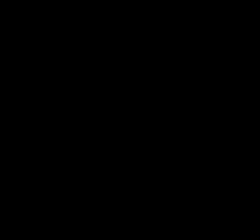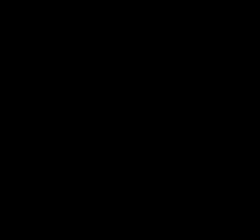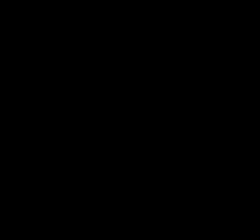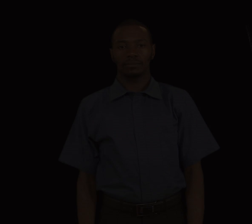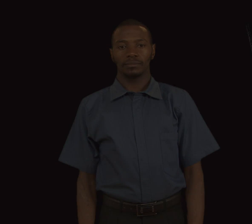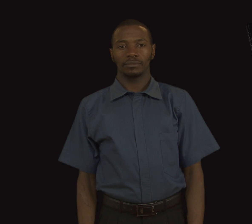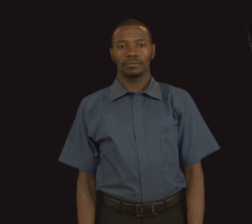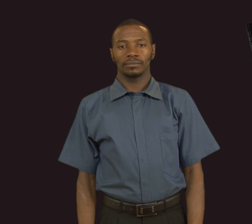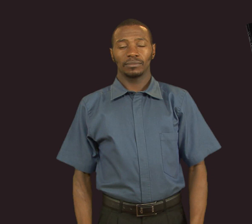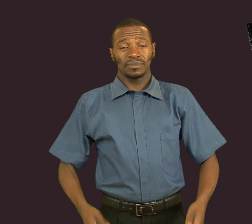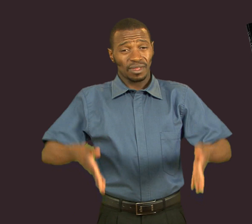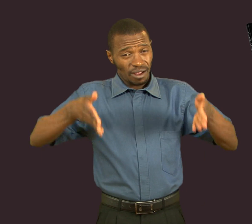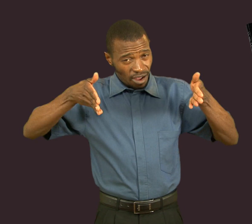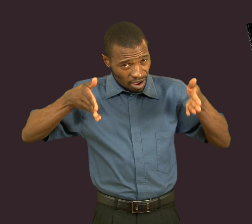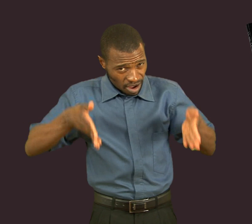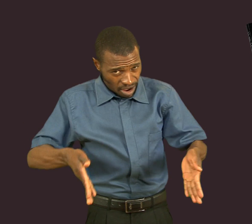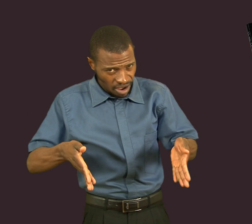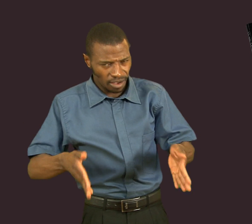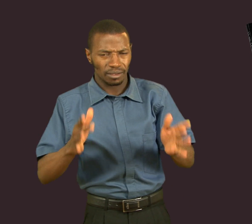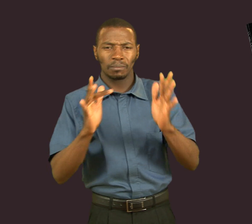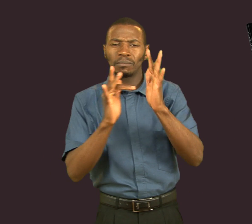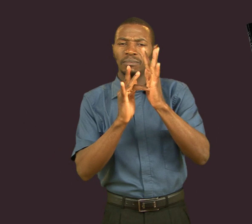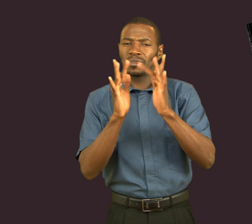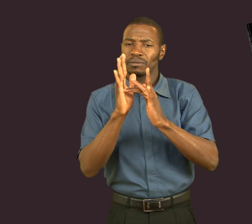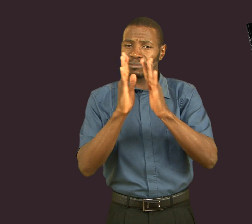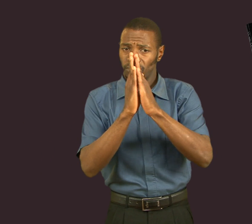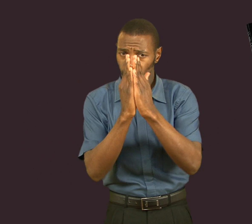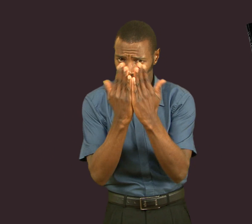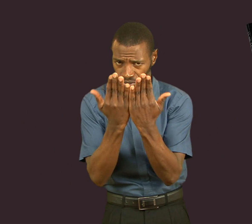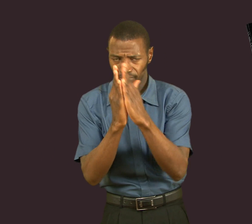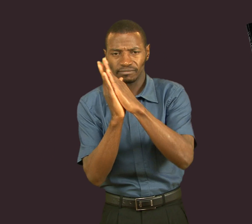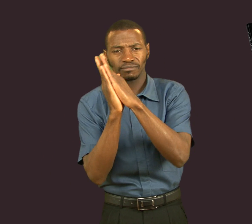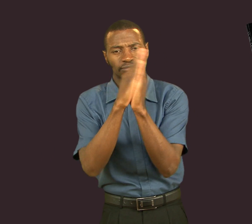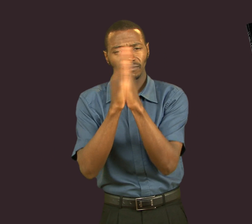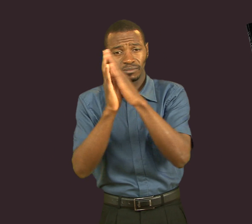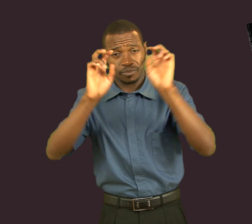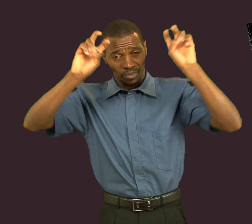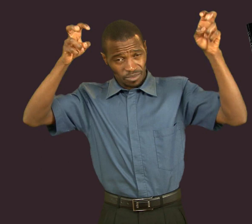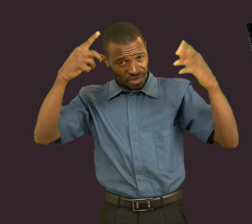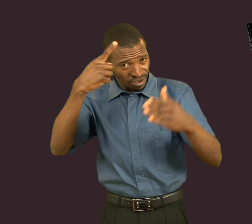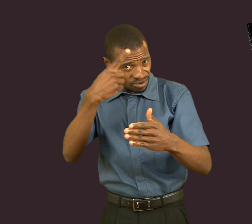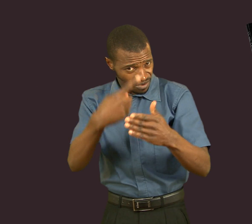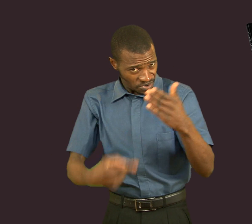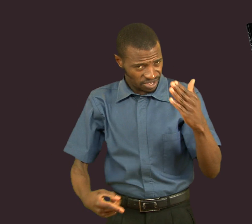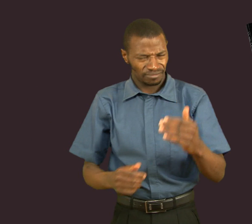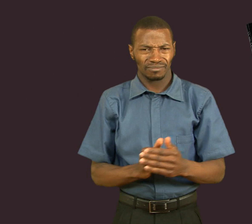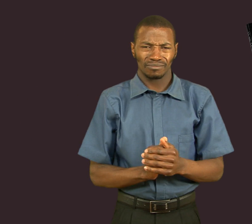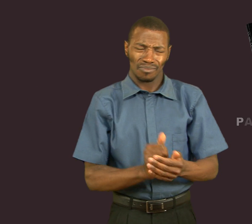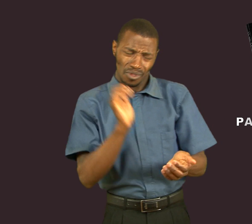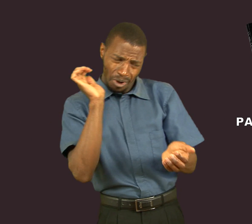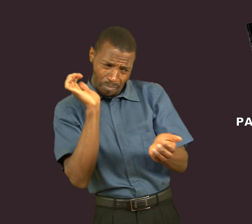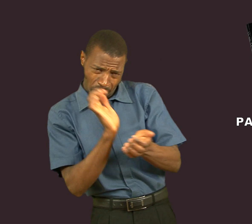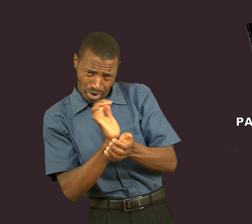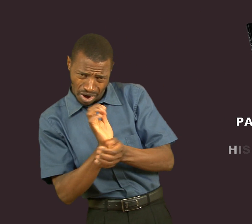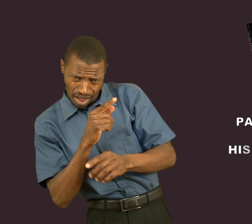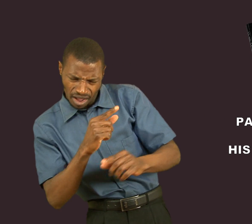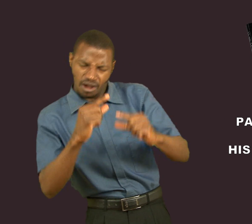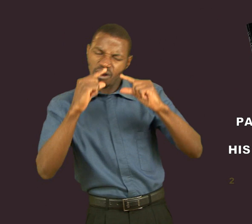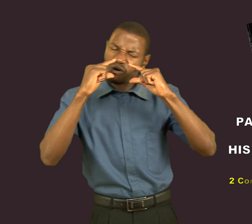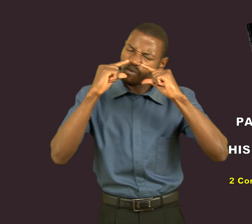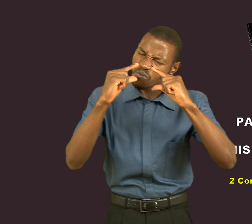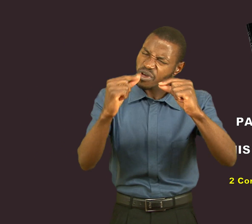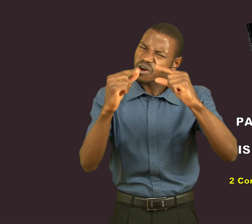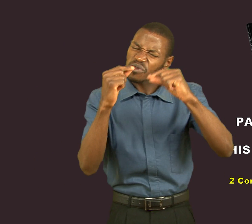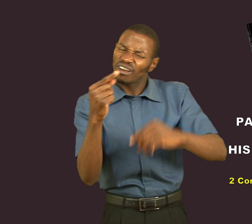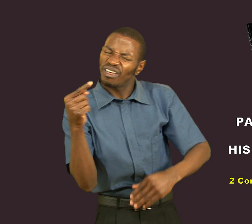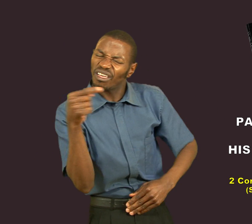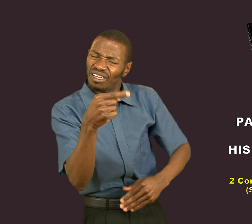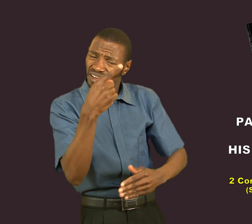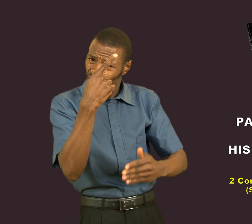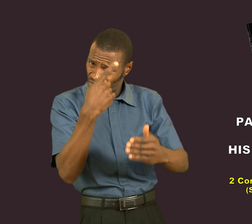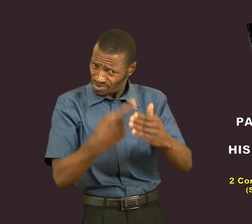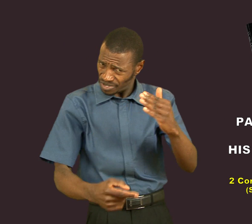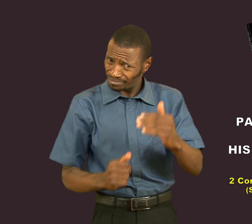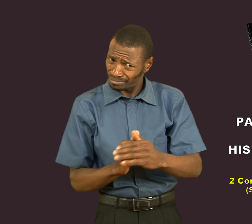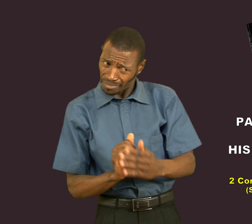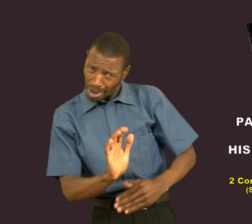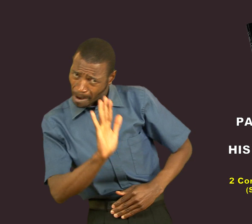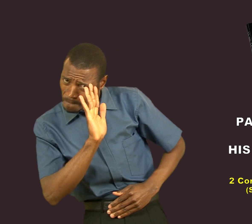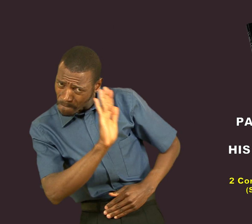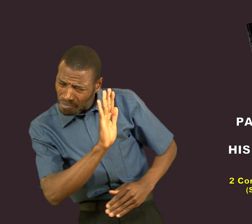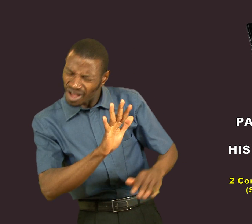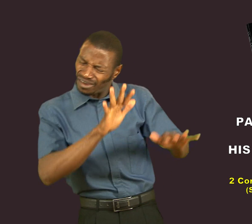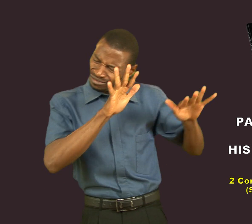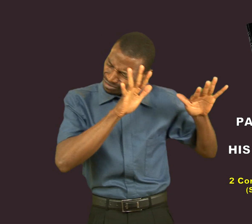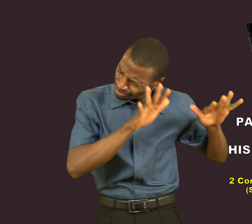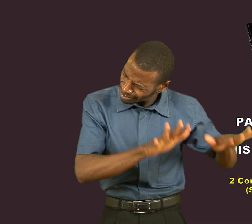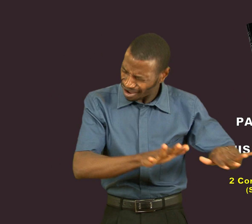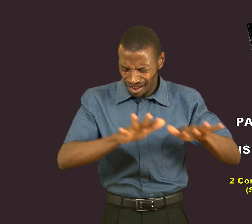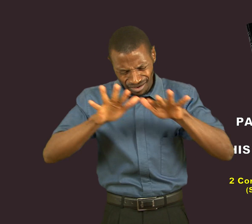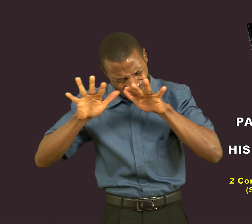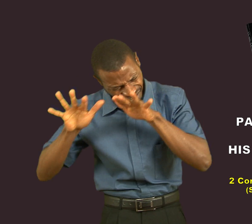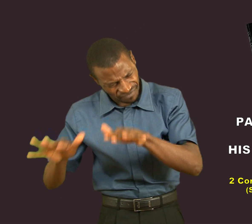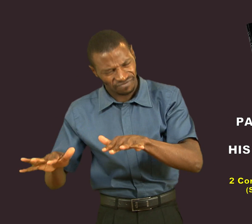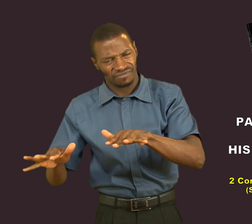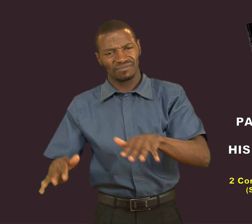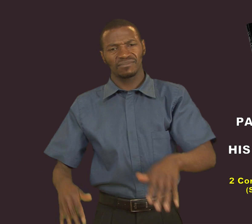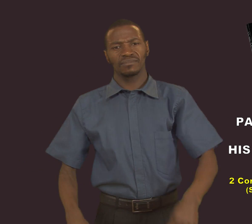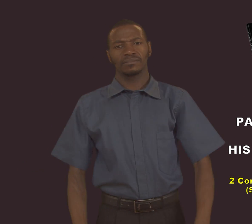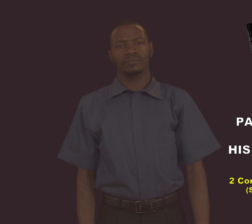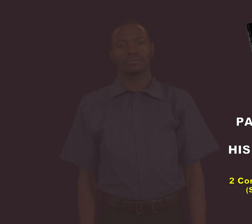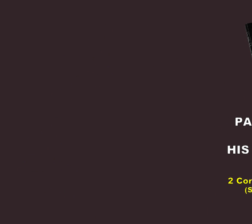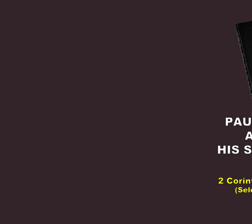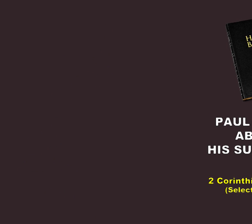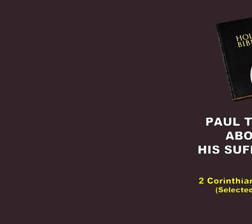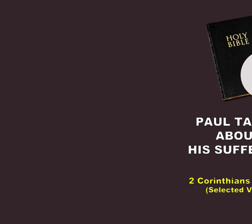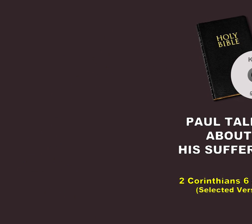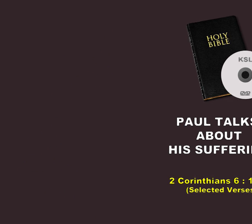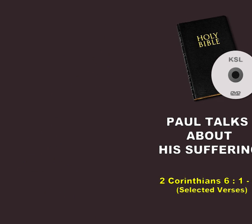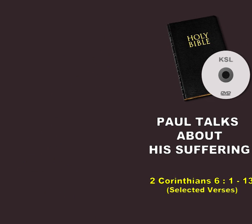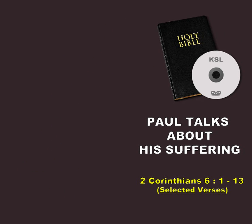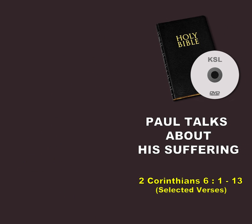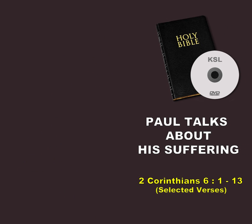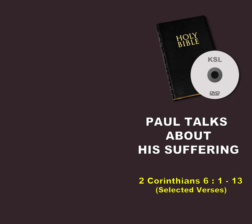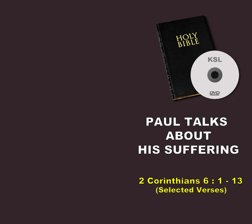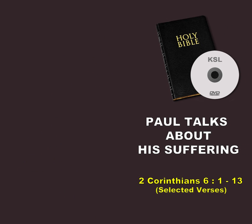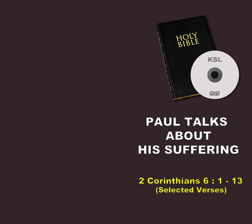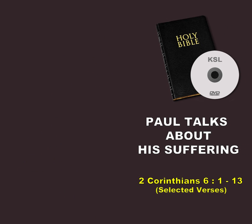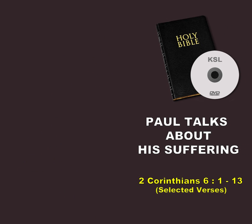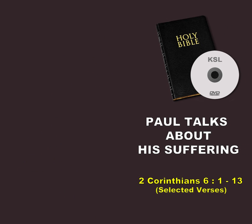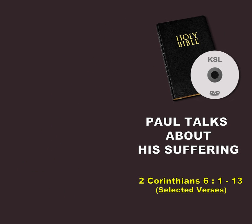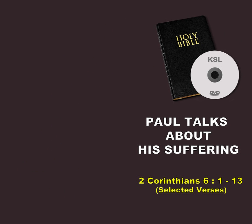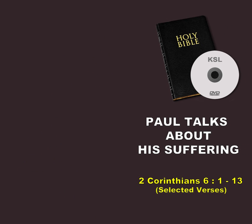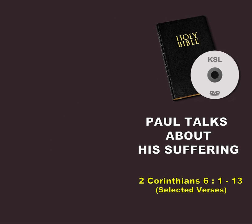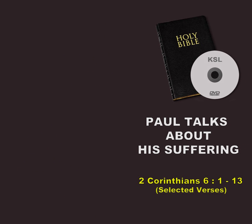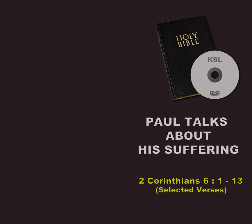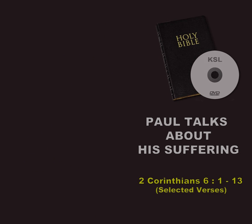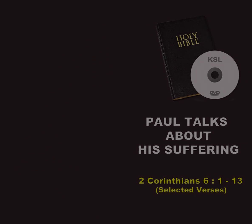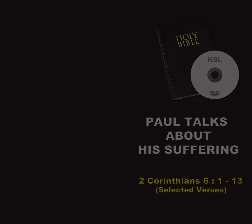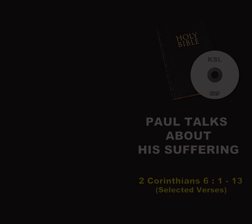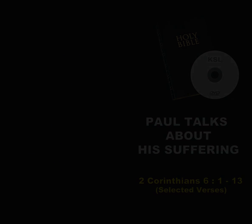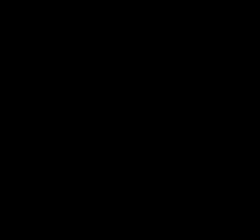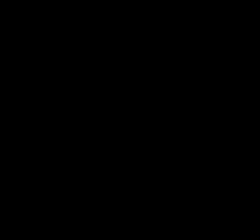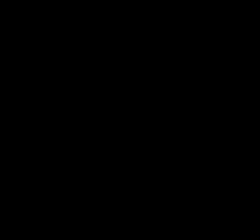Paul teaches about suffering